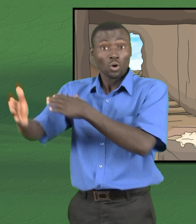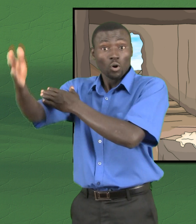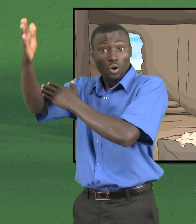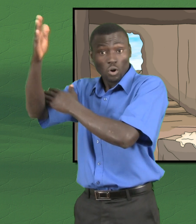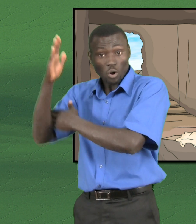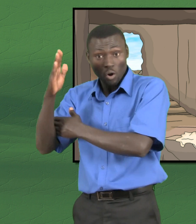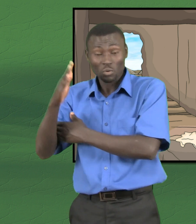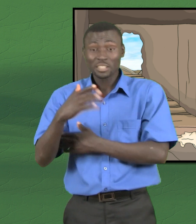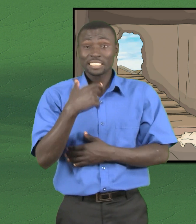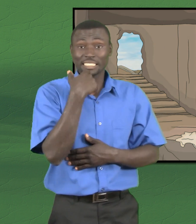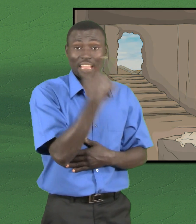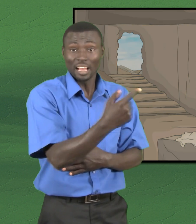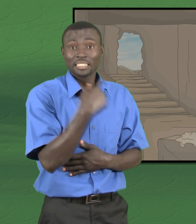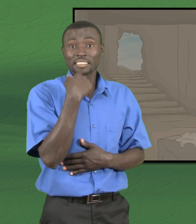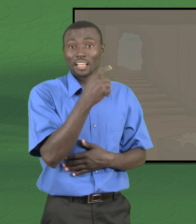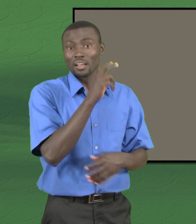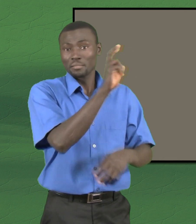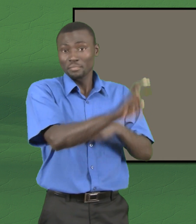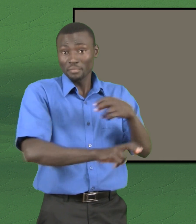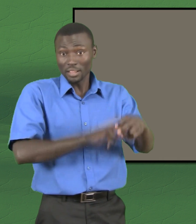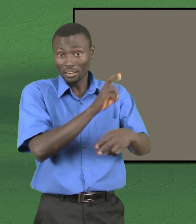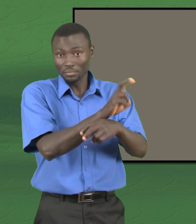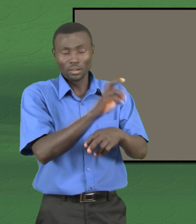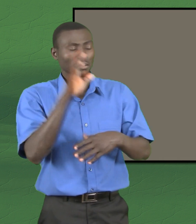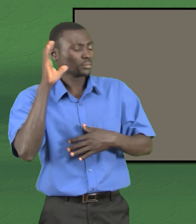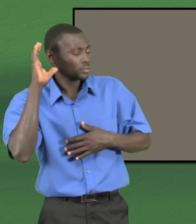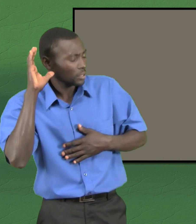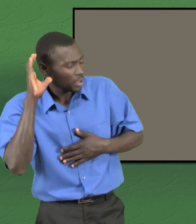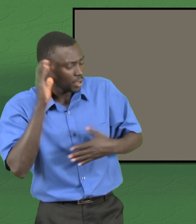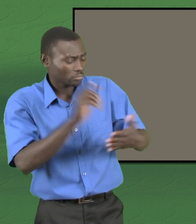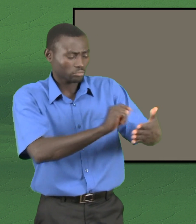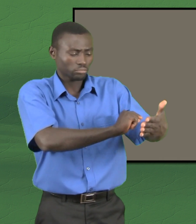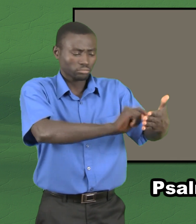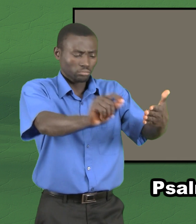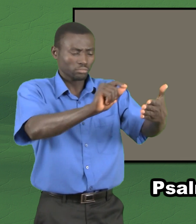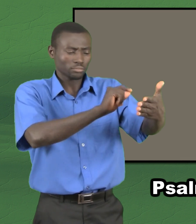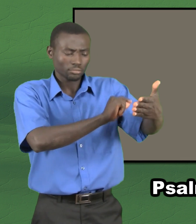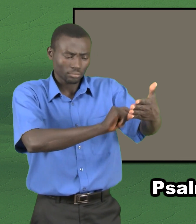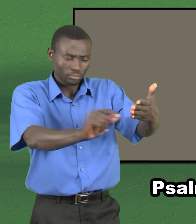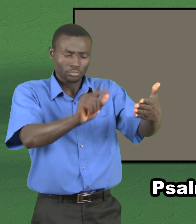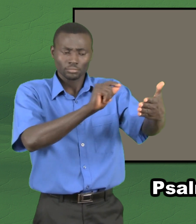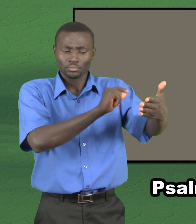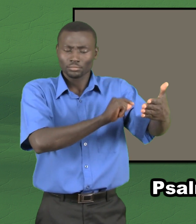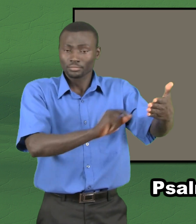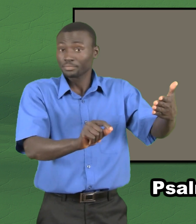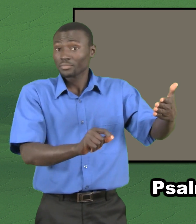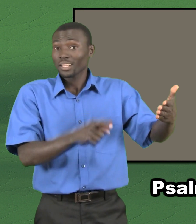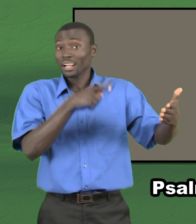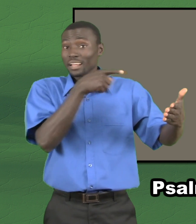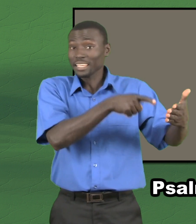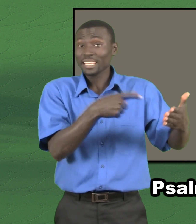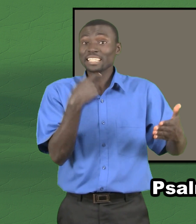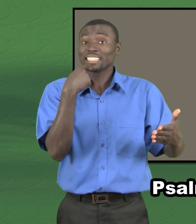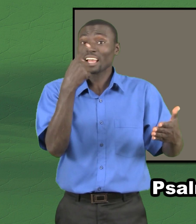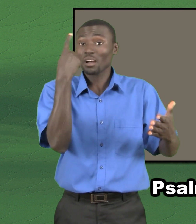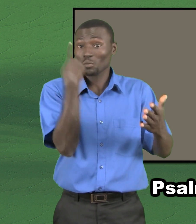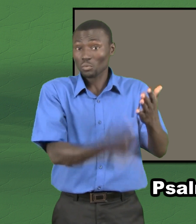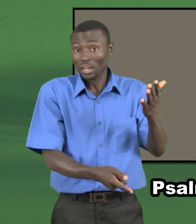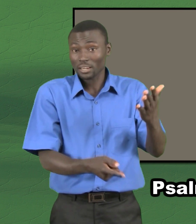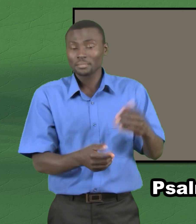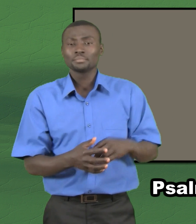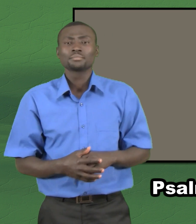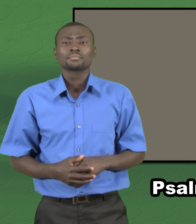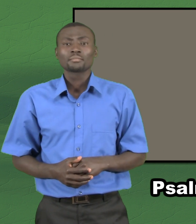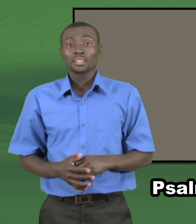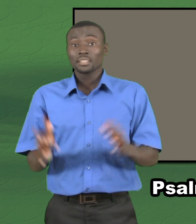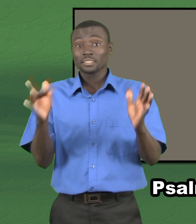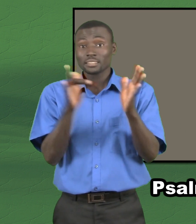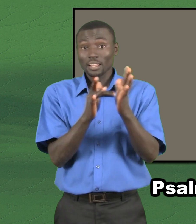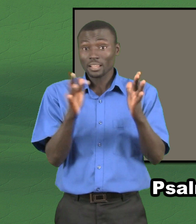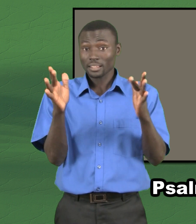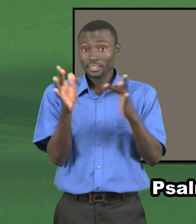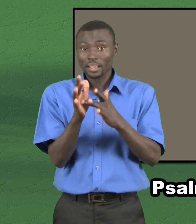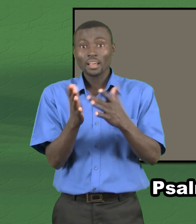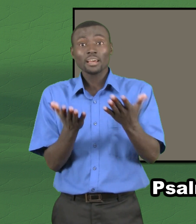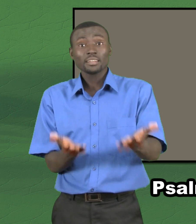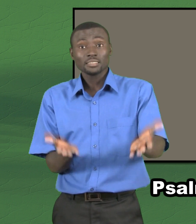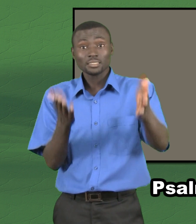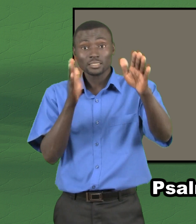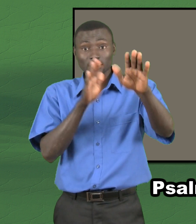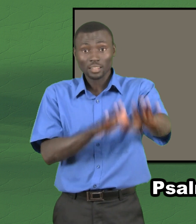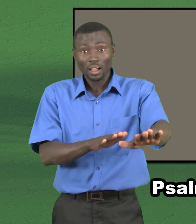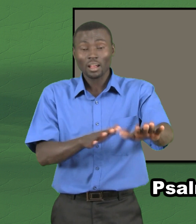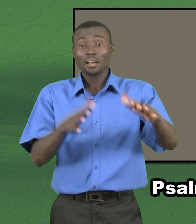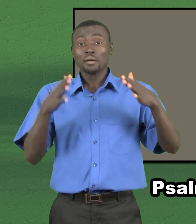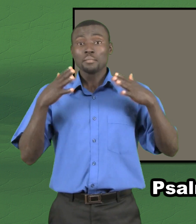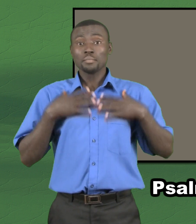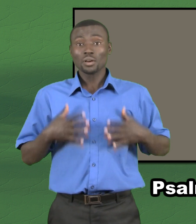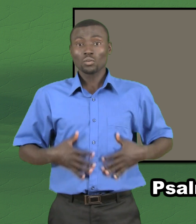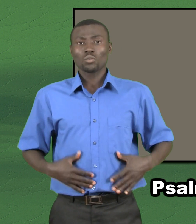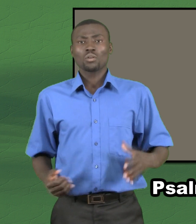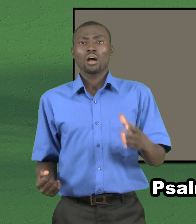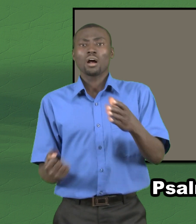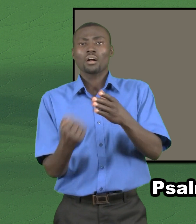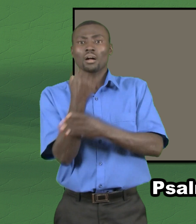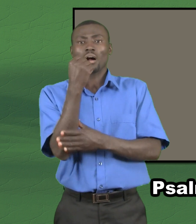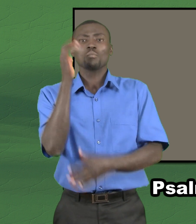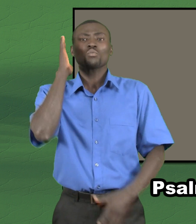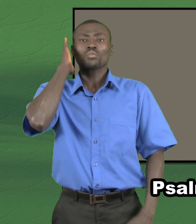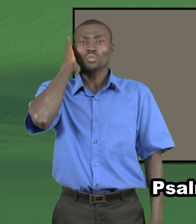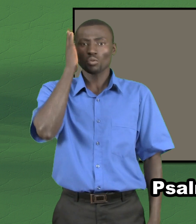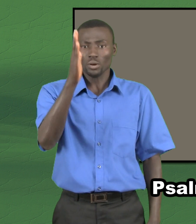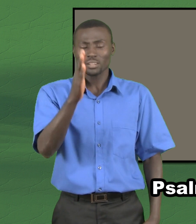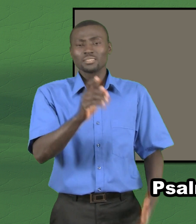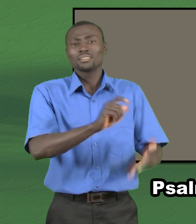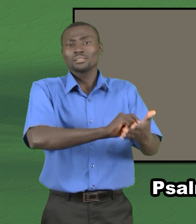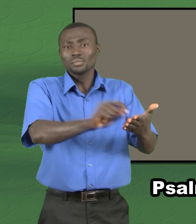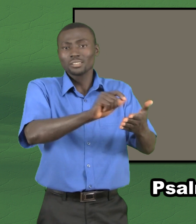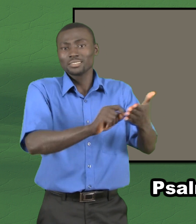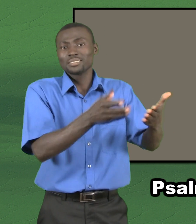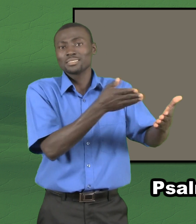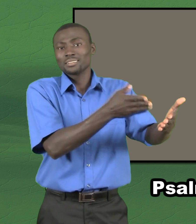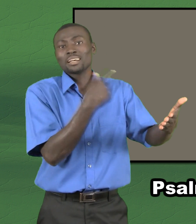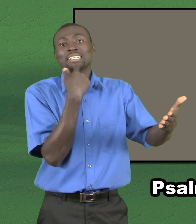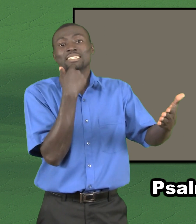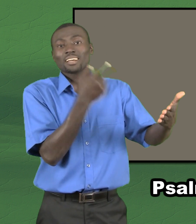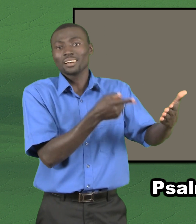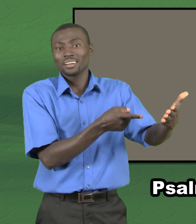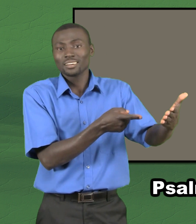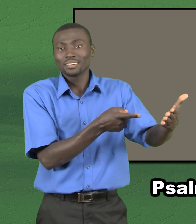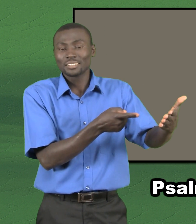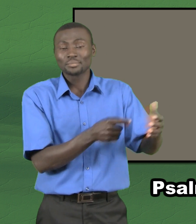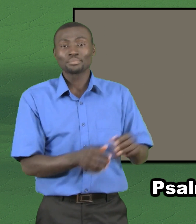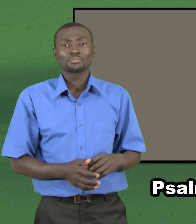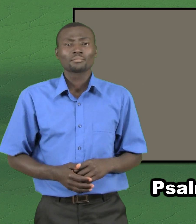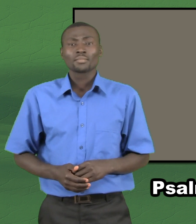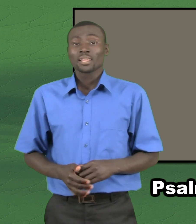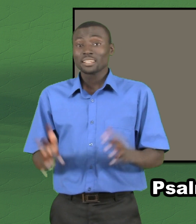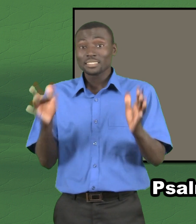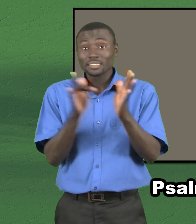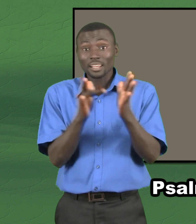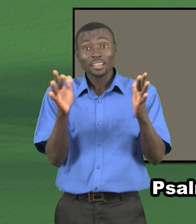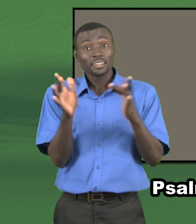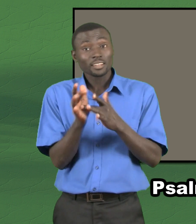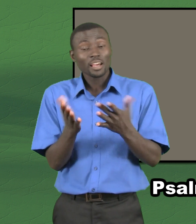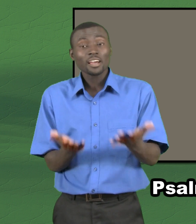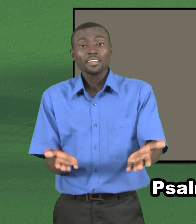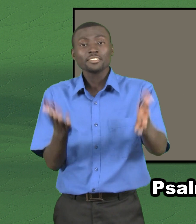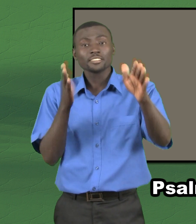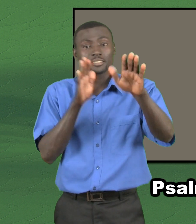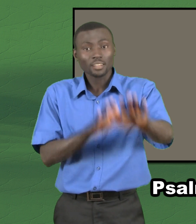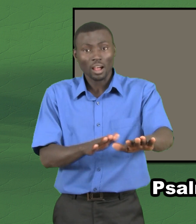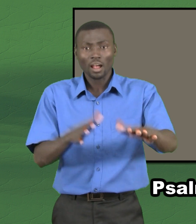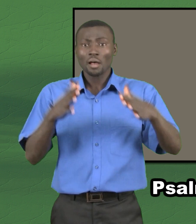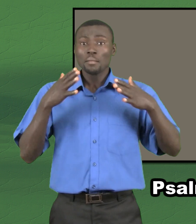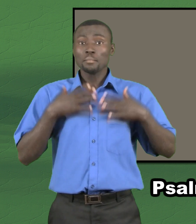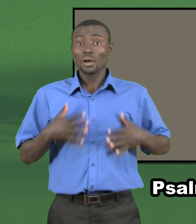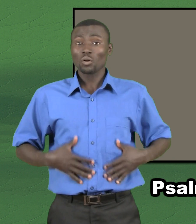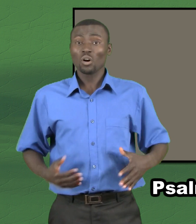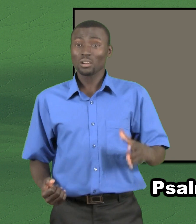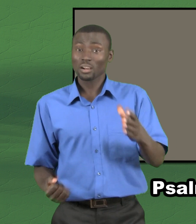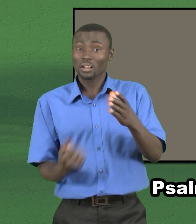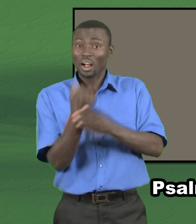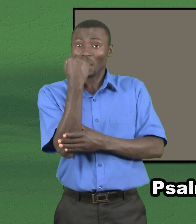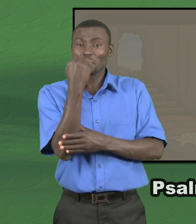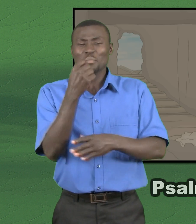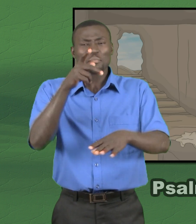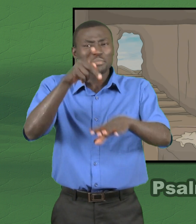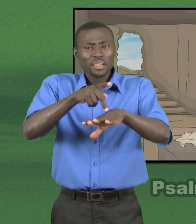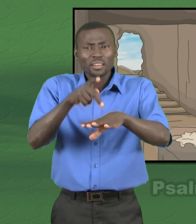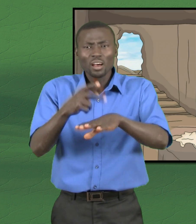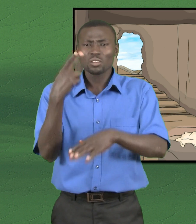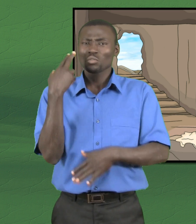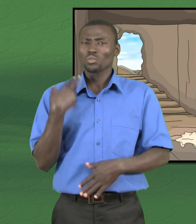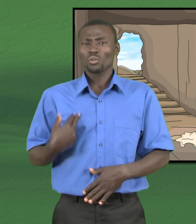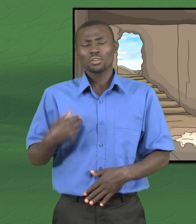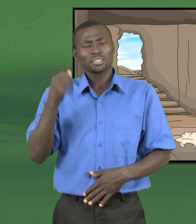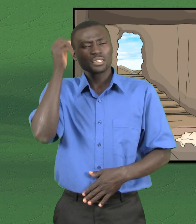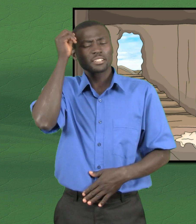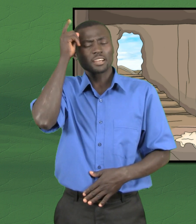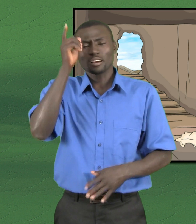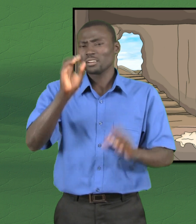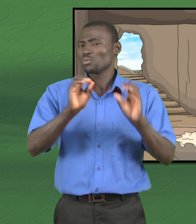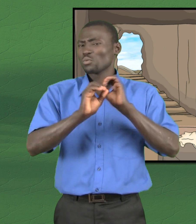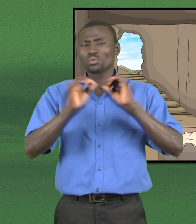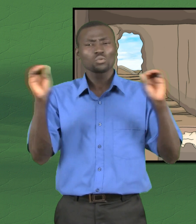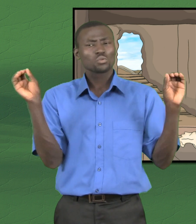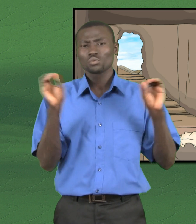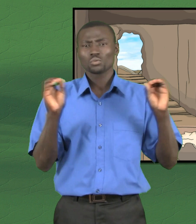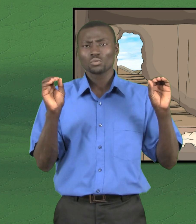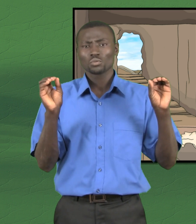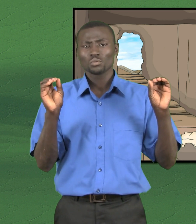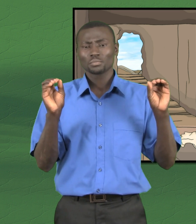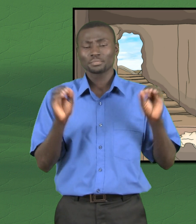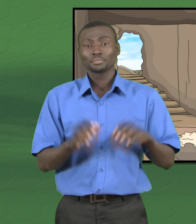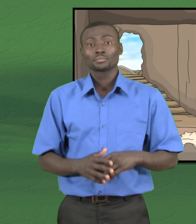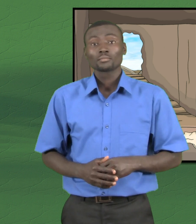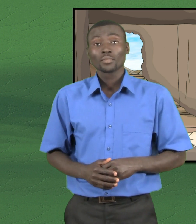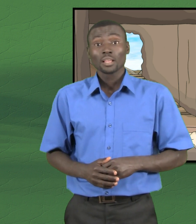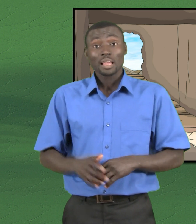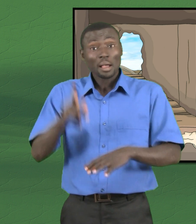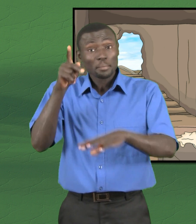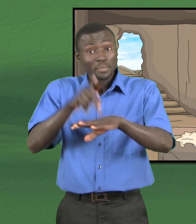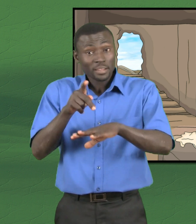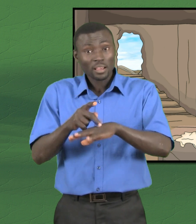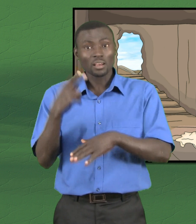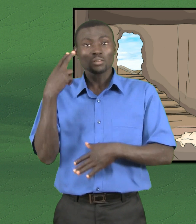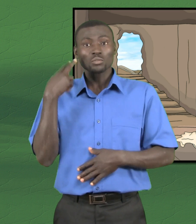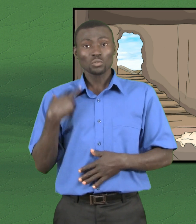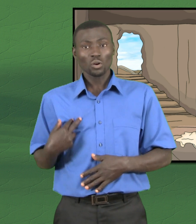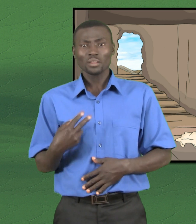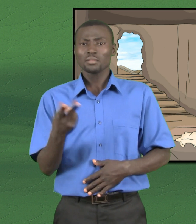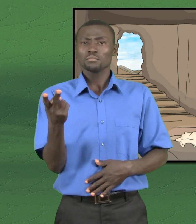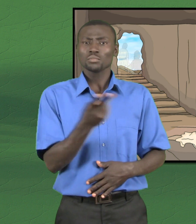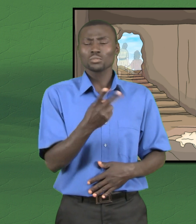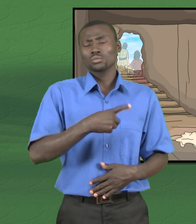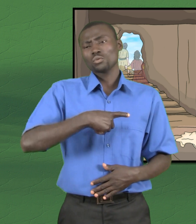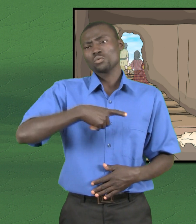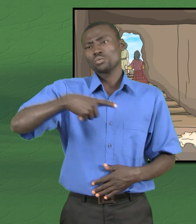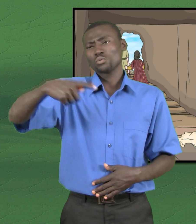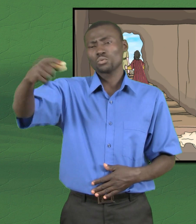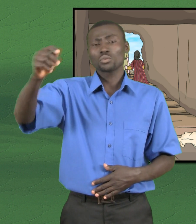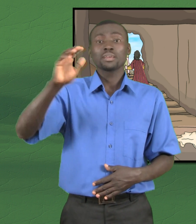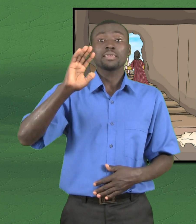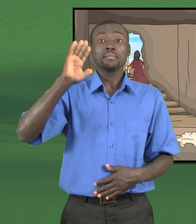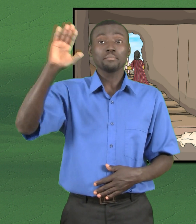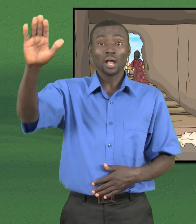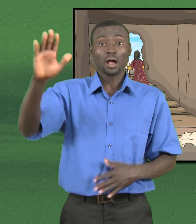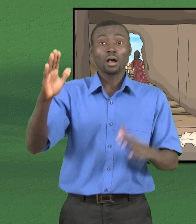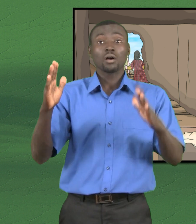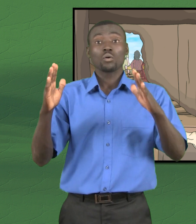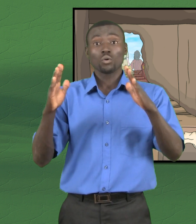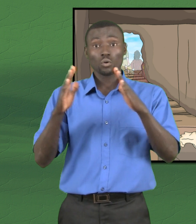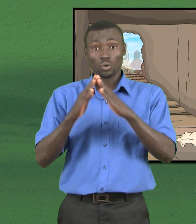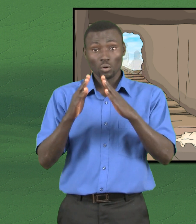For they still did not understand from the Scripture that Jesus had to rise from the dead.